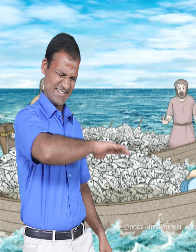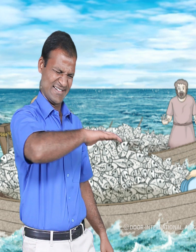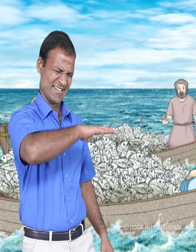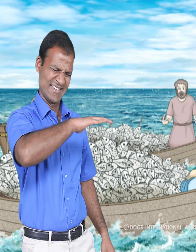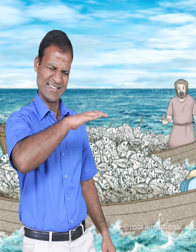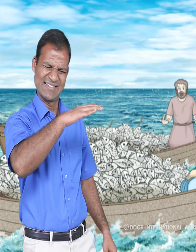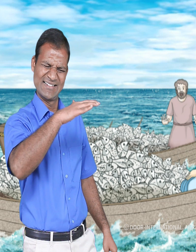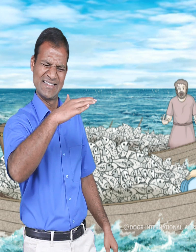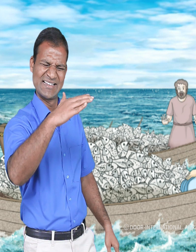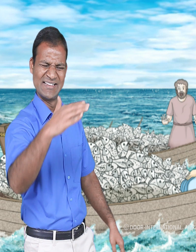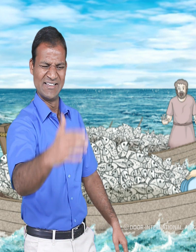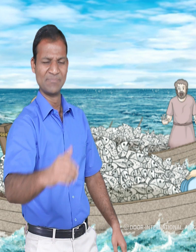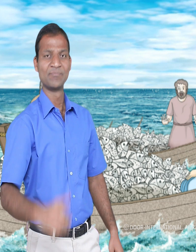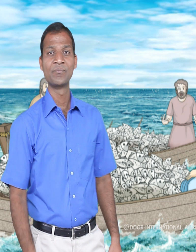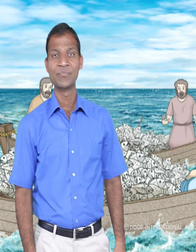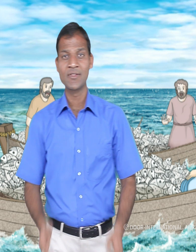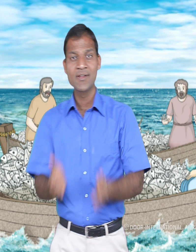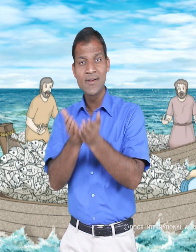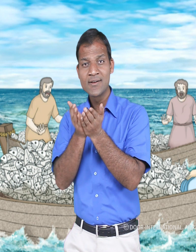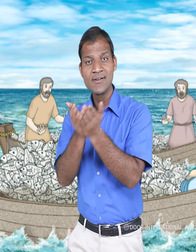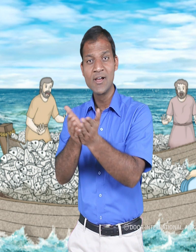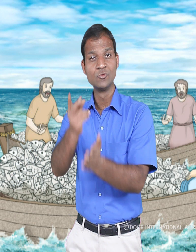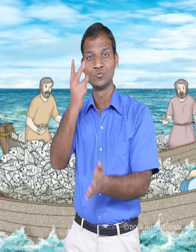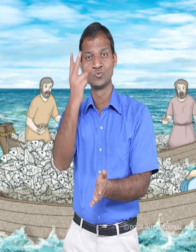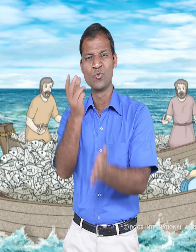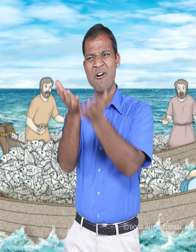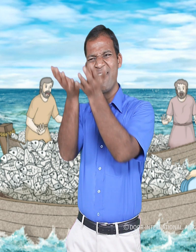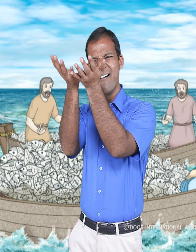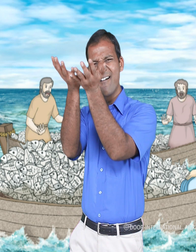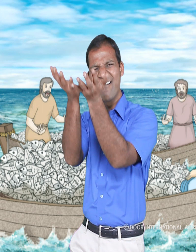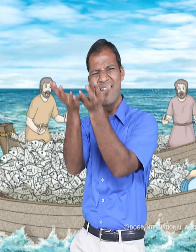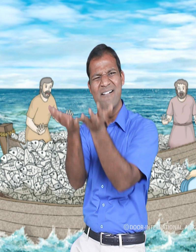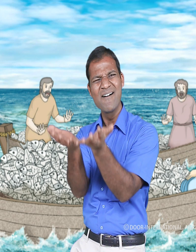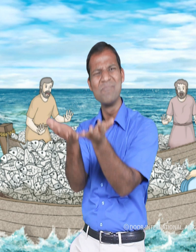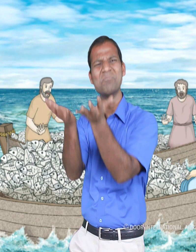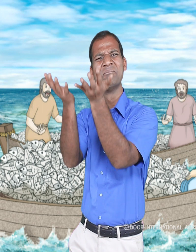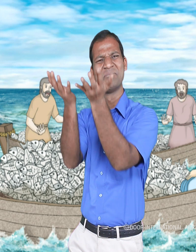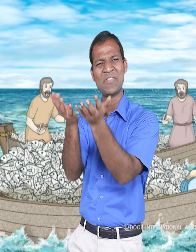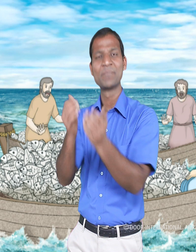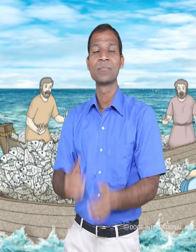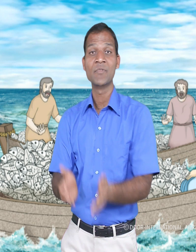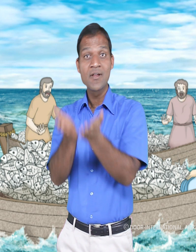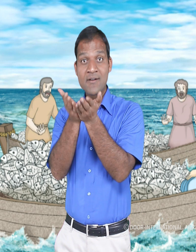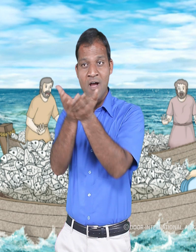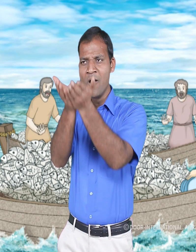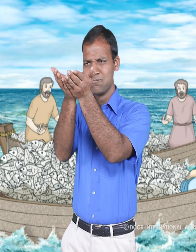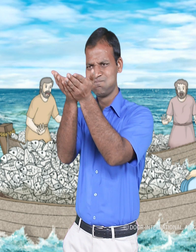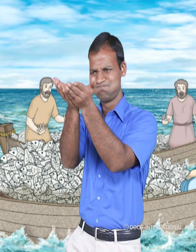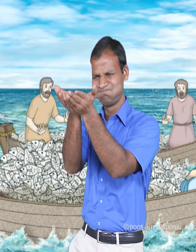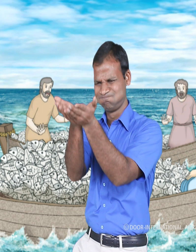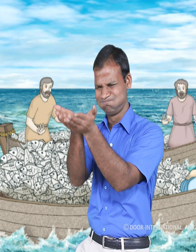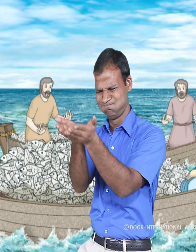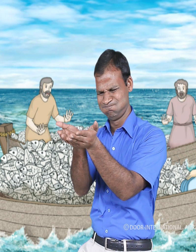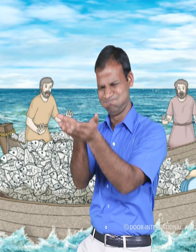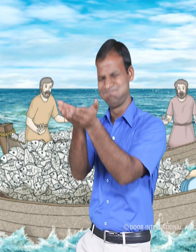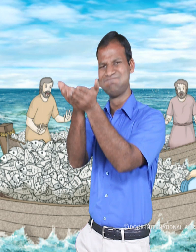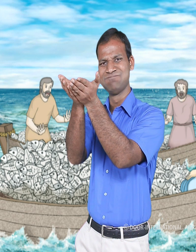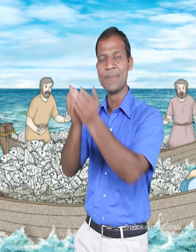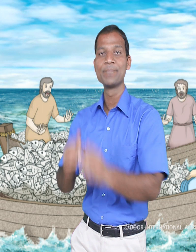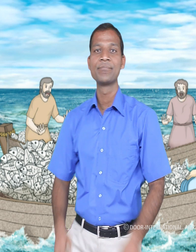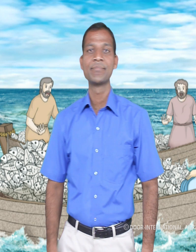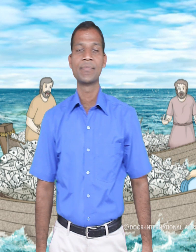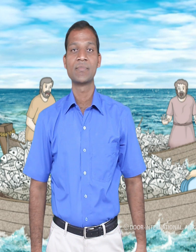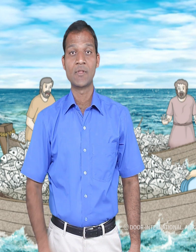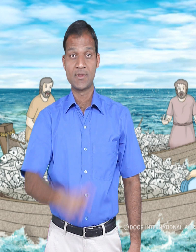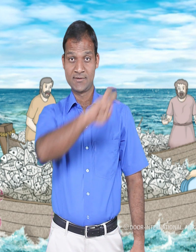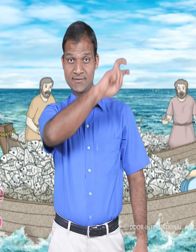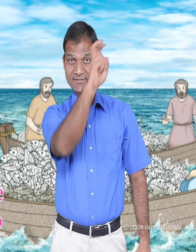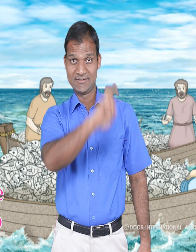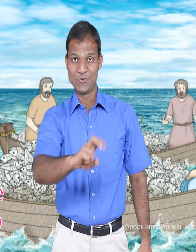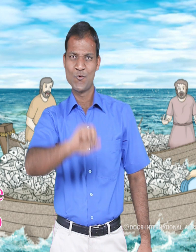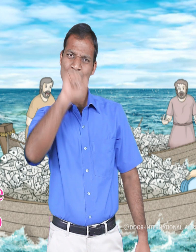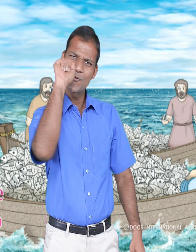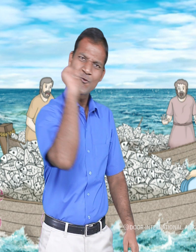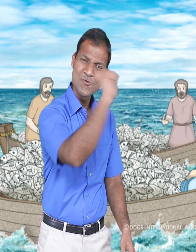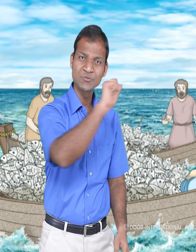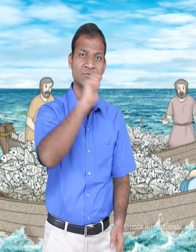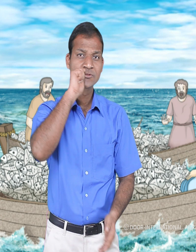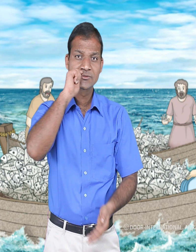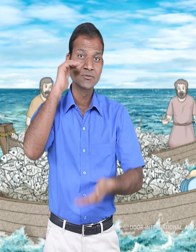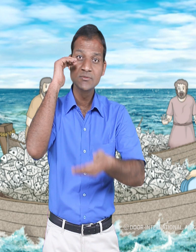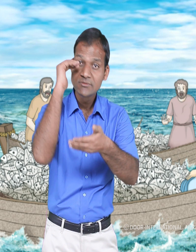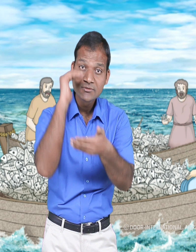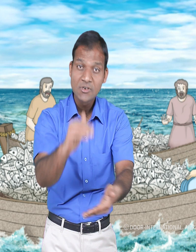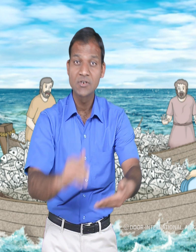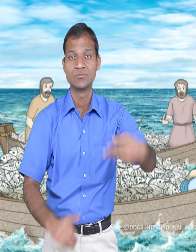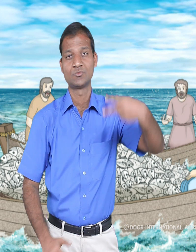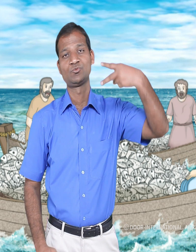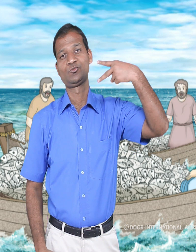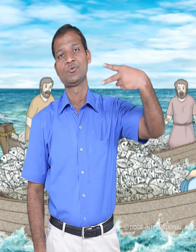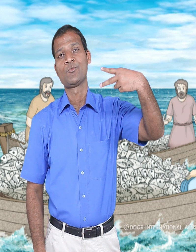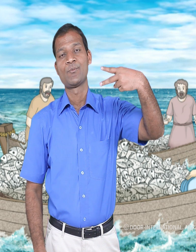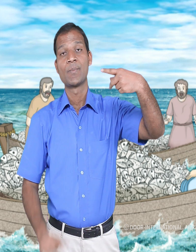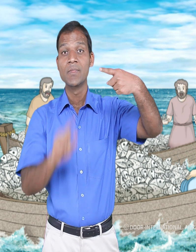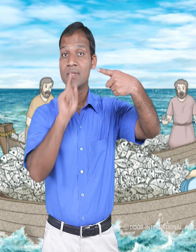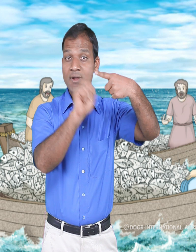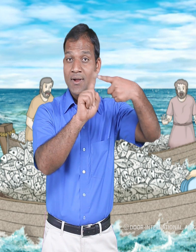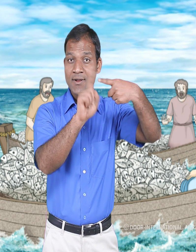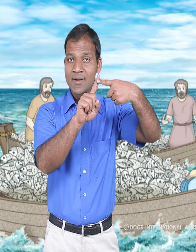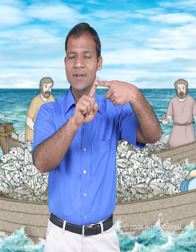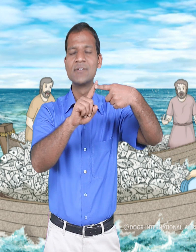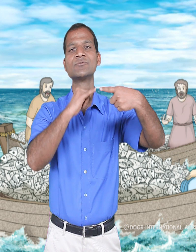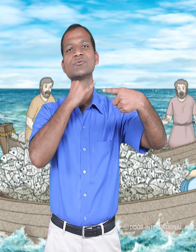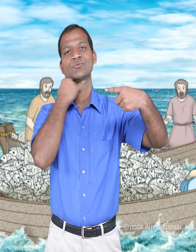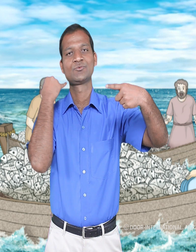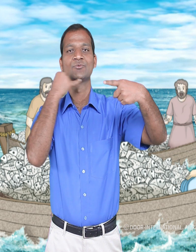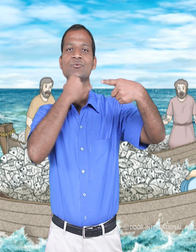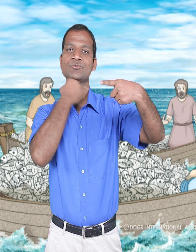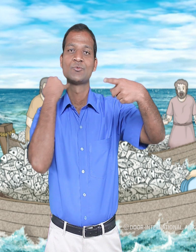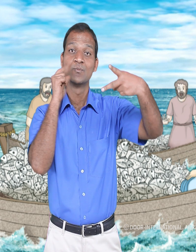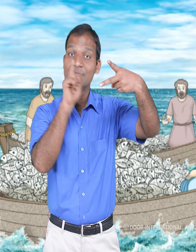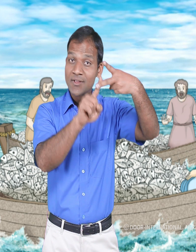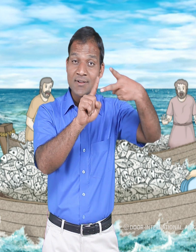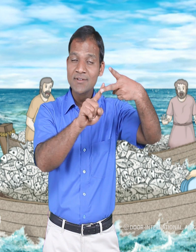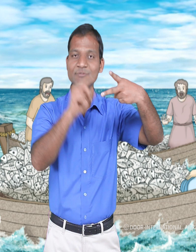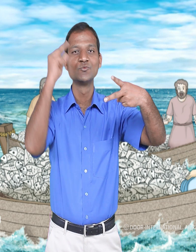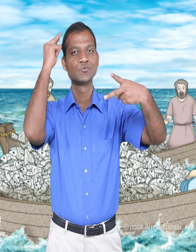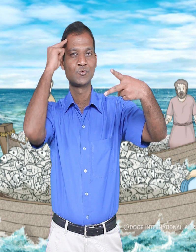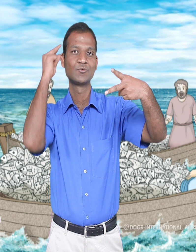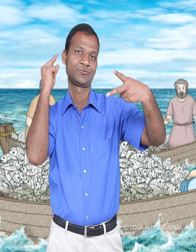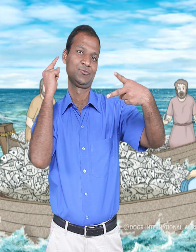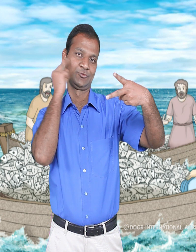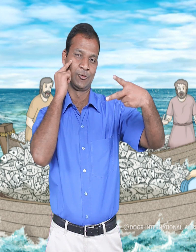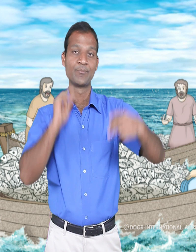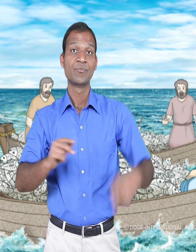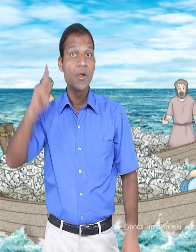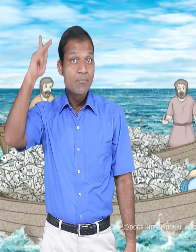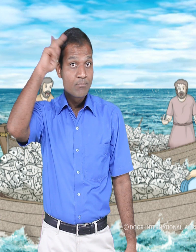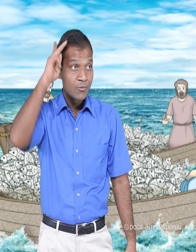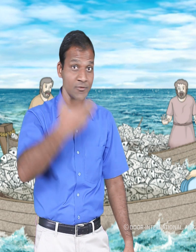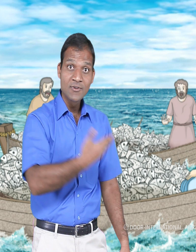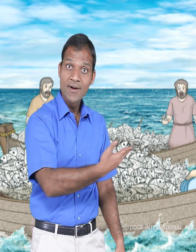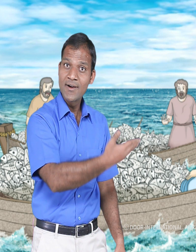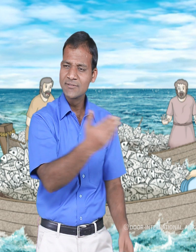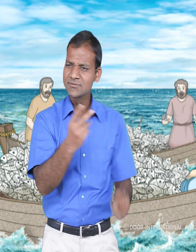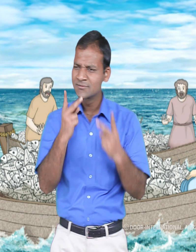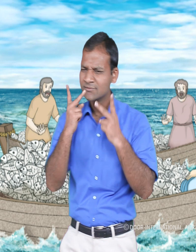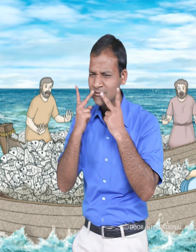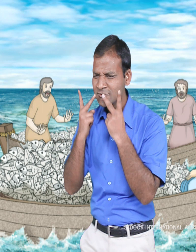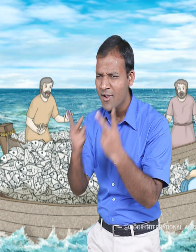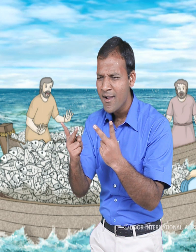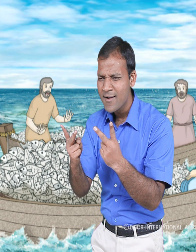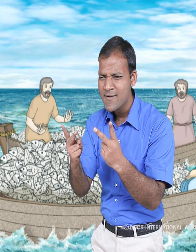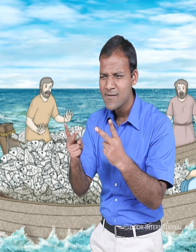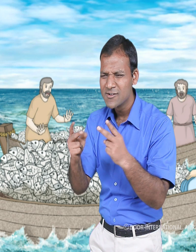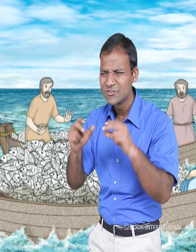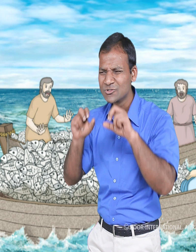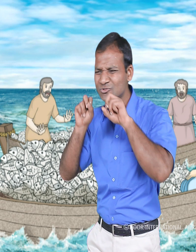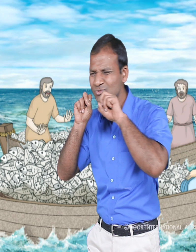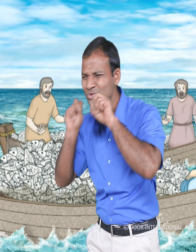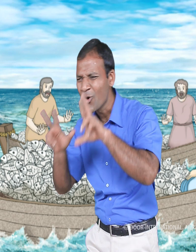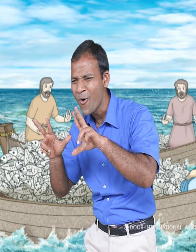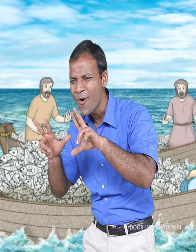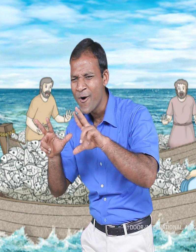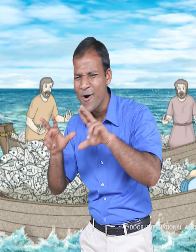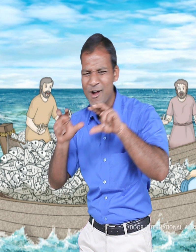“Go away from me, Lord,” he said, “for I am a sinful man.”